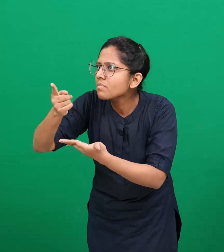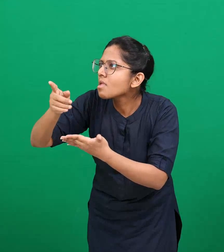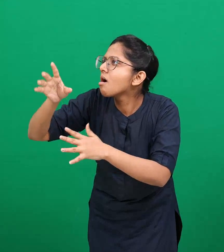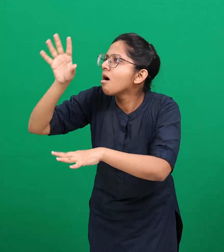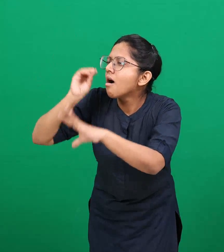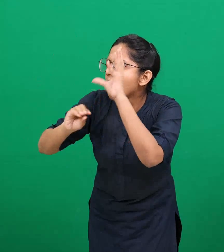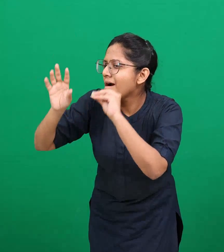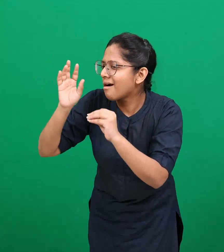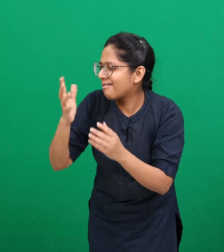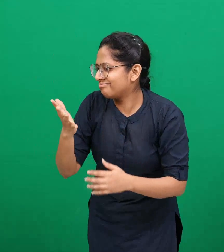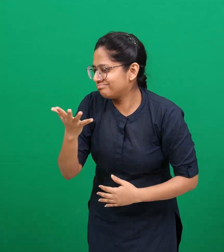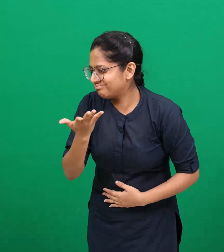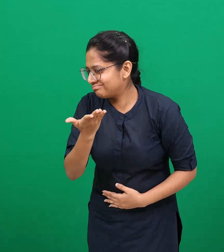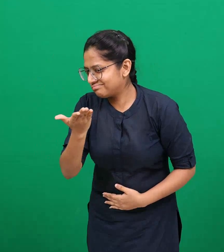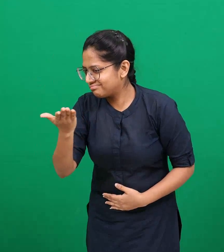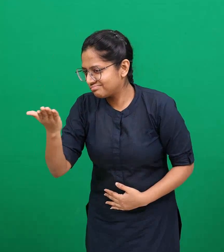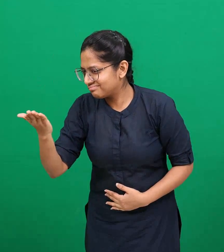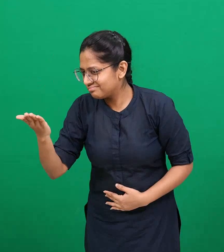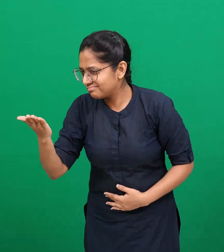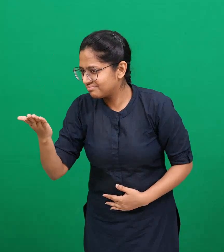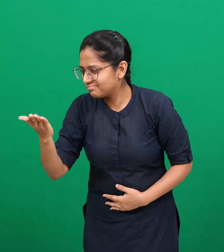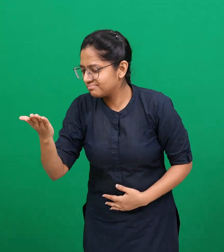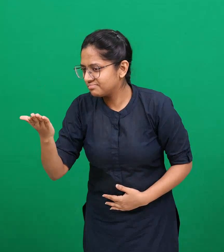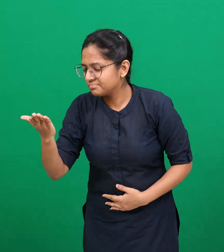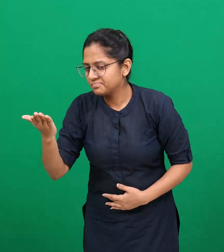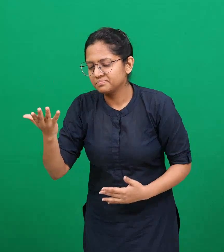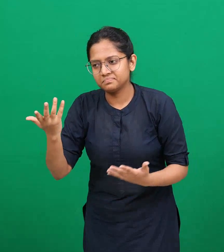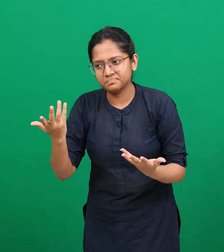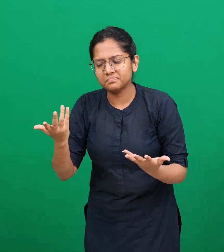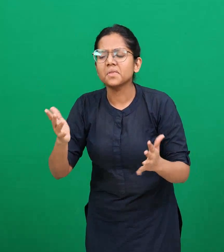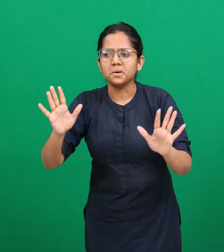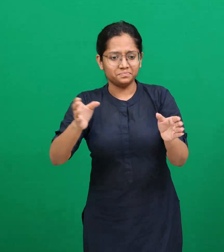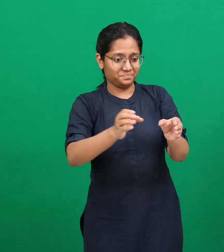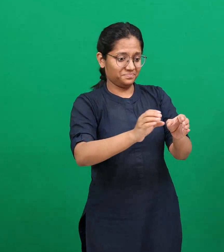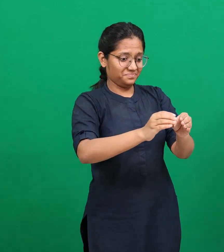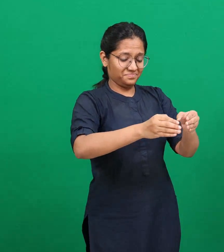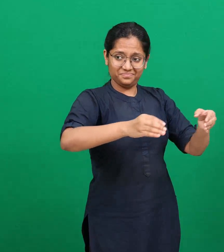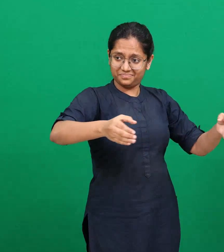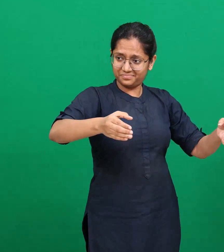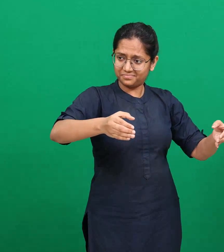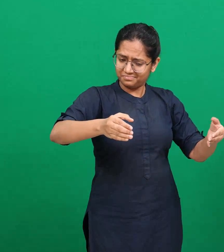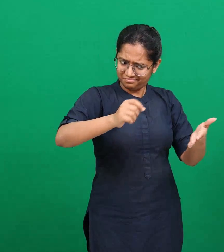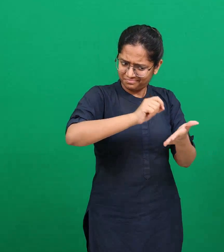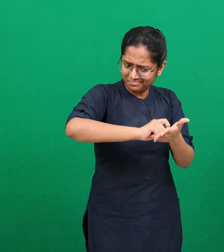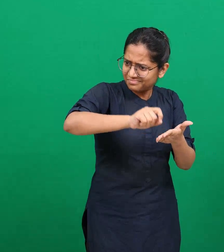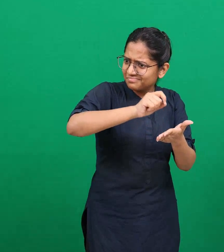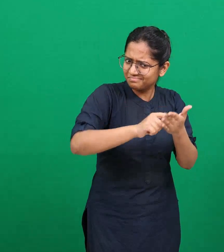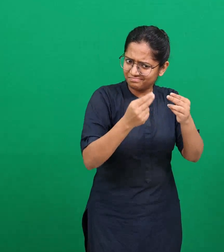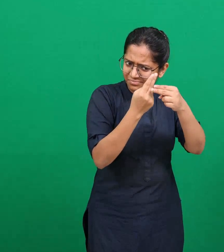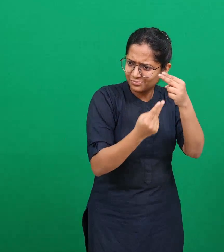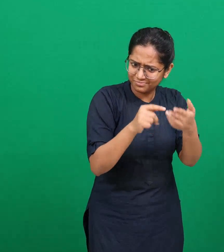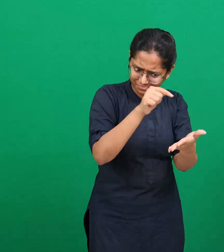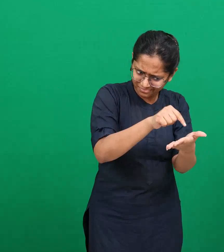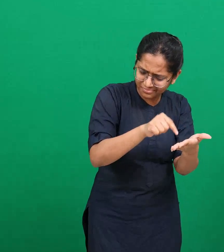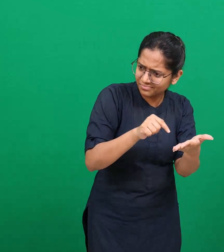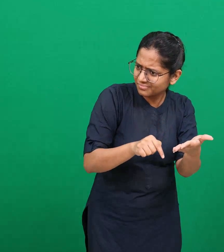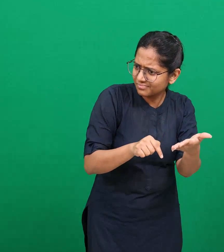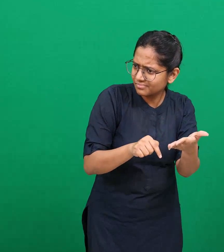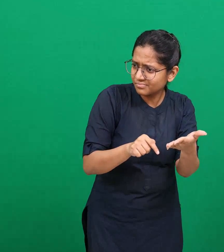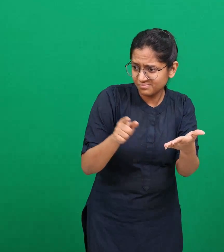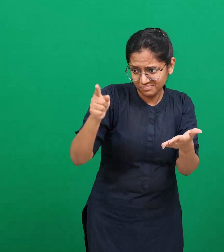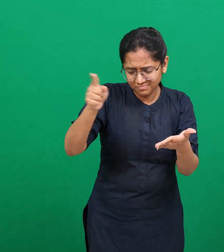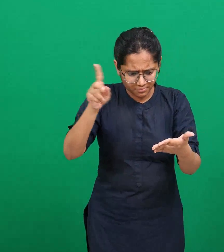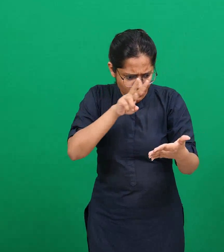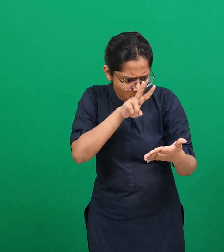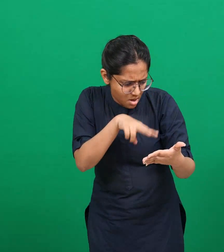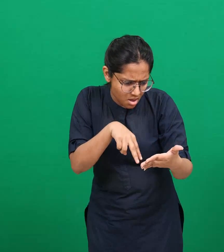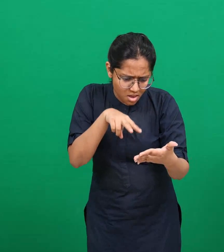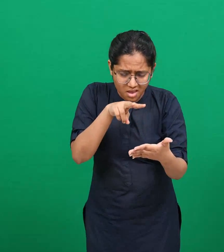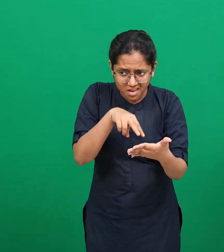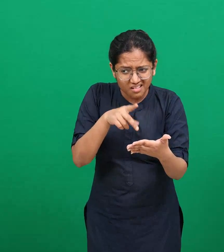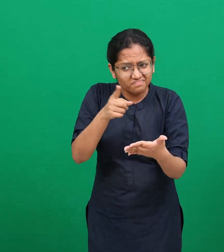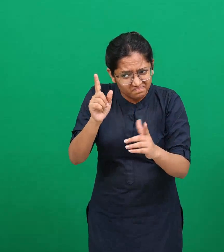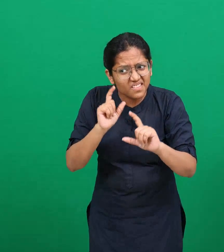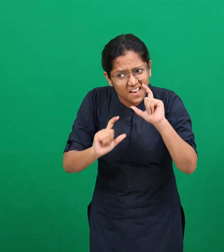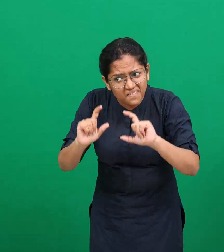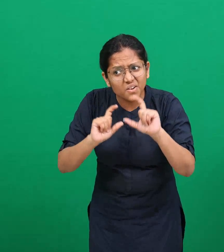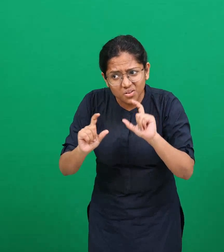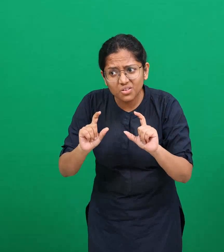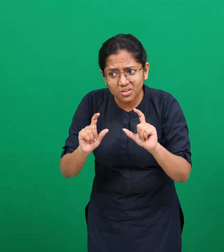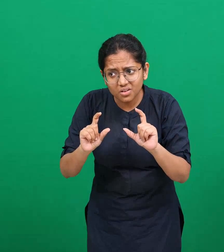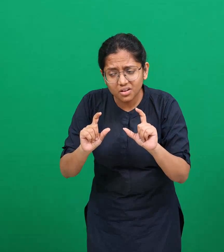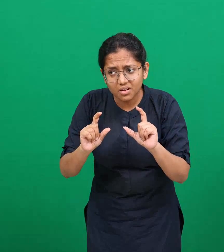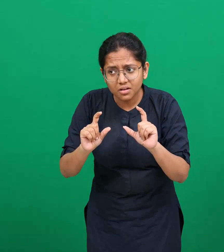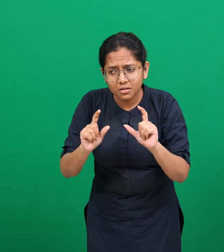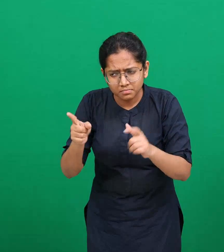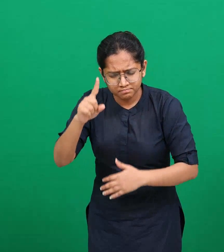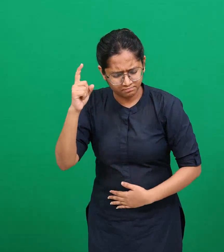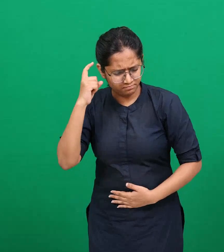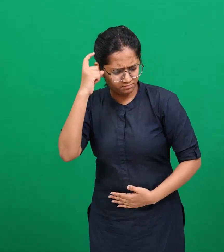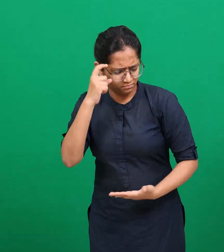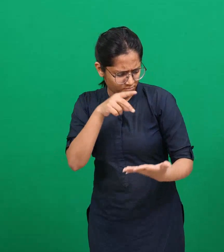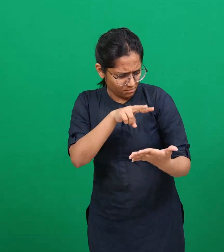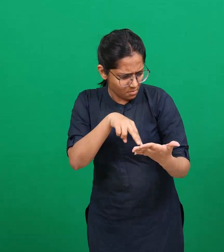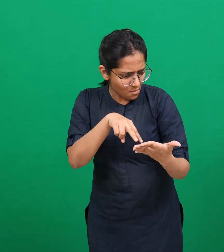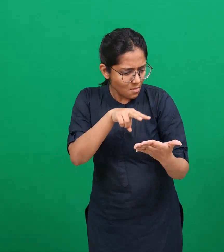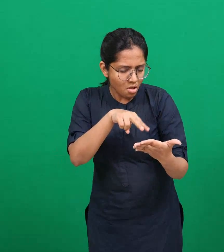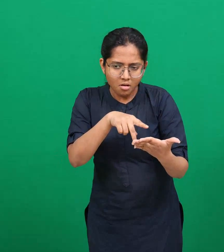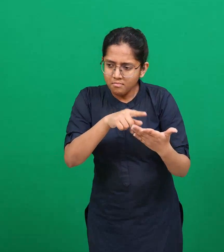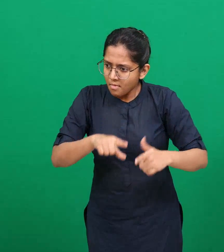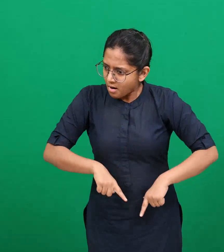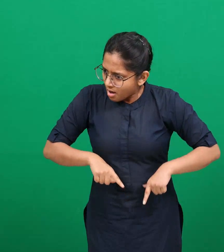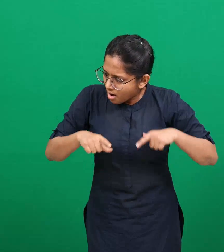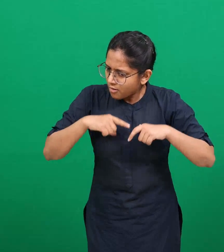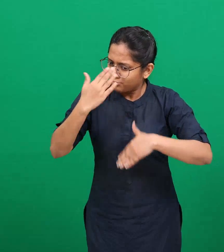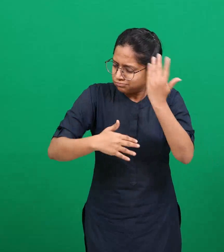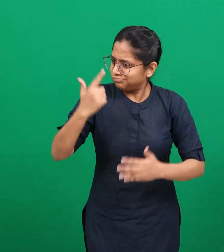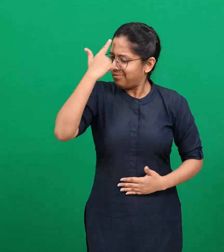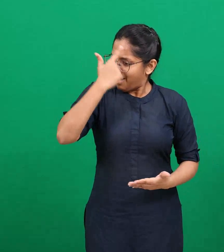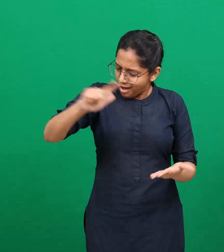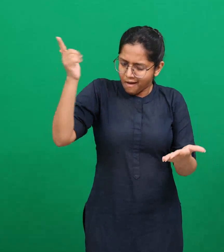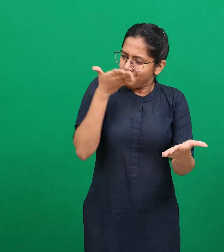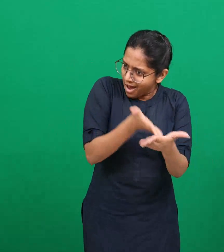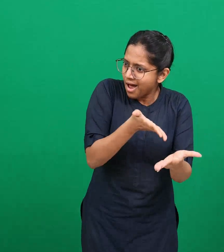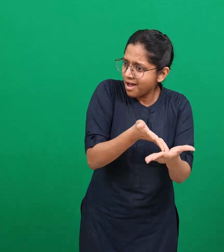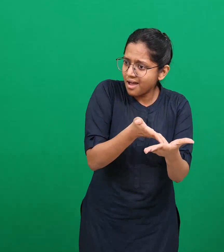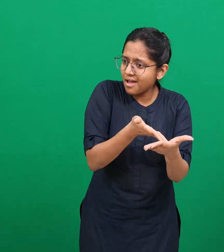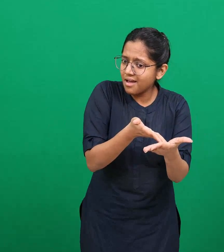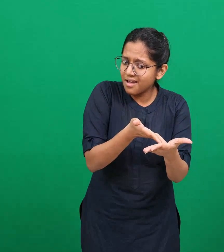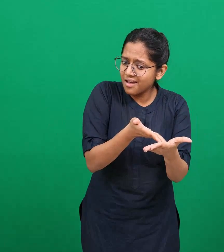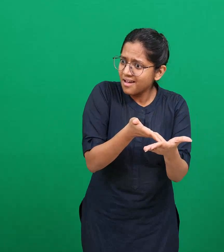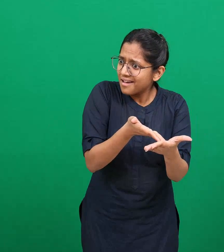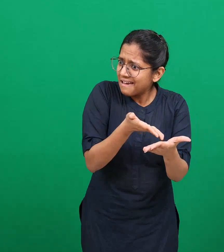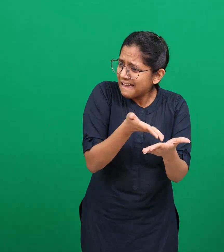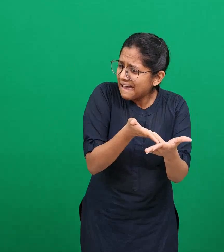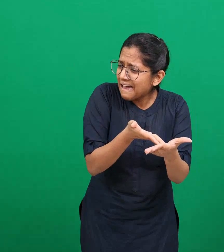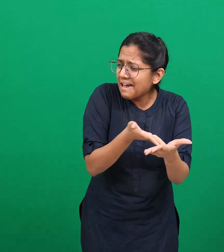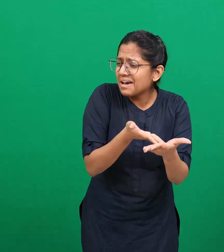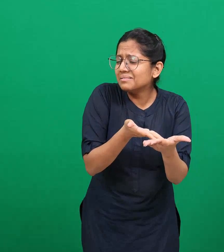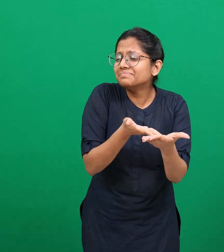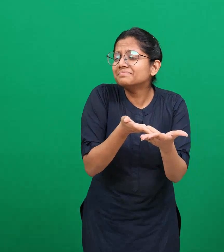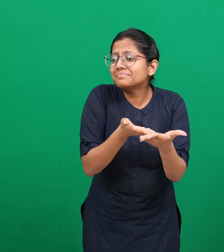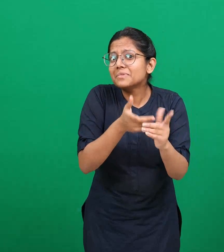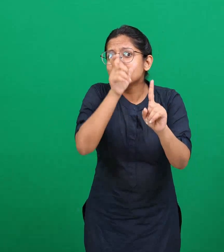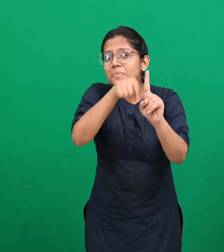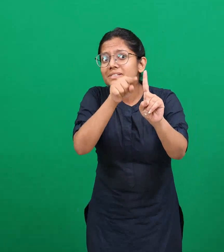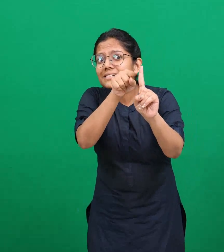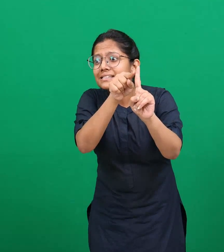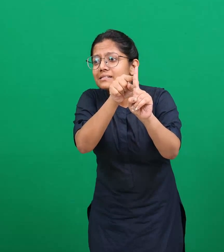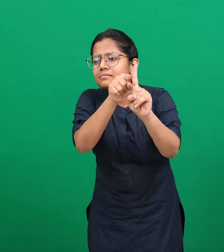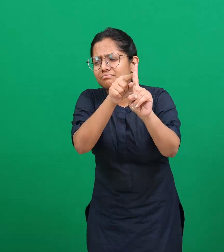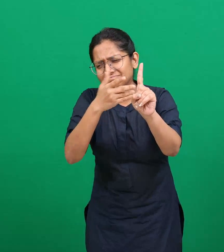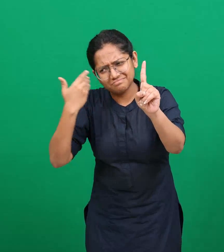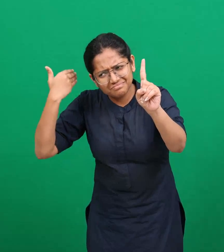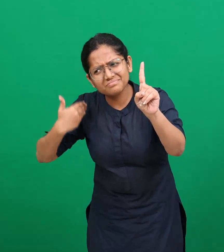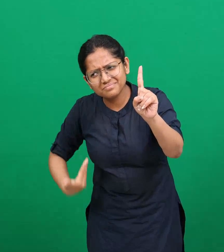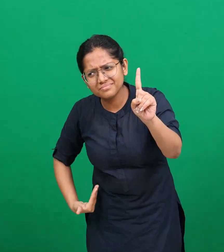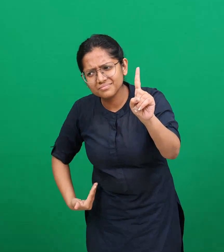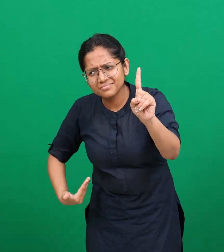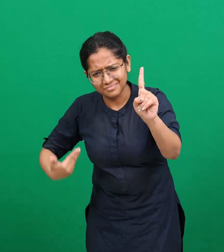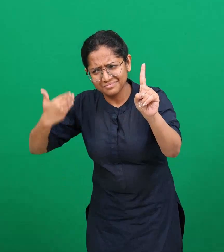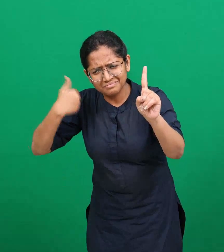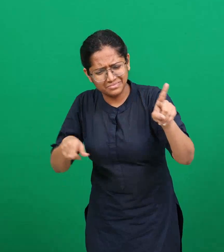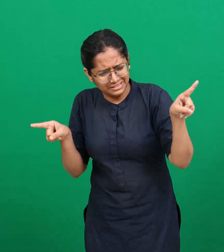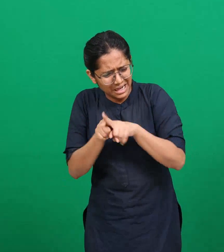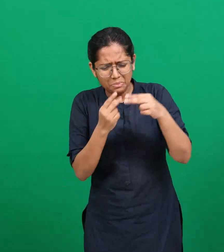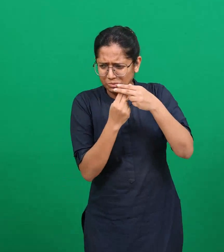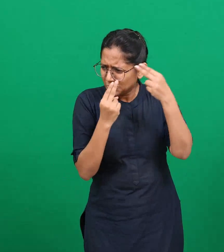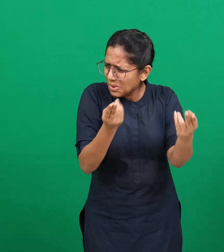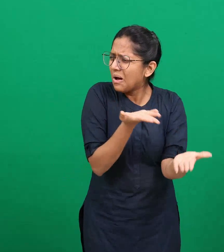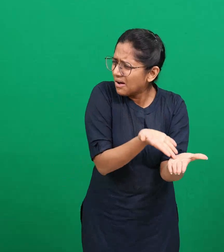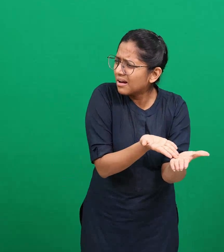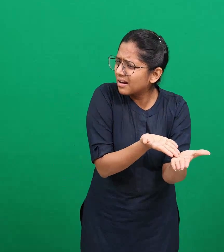You pore over the Scriptures because you presume that by them you possess eternal life.